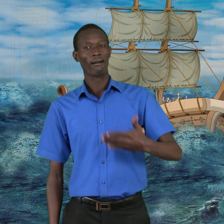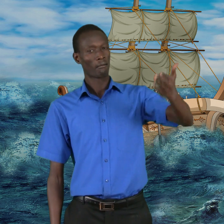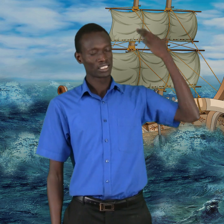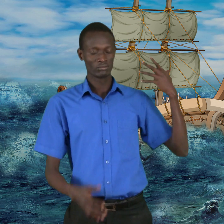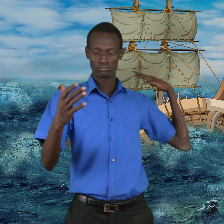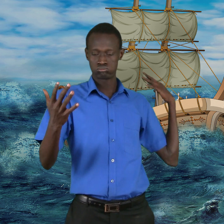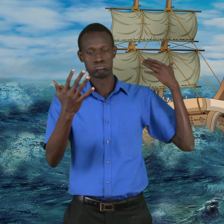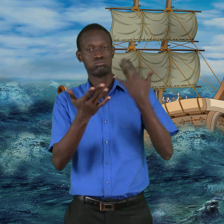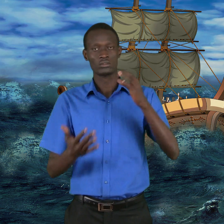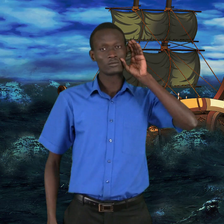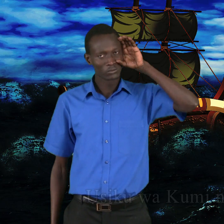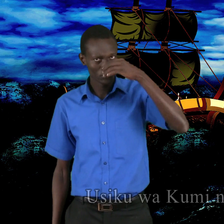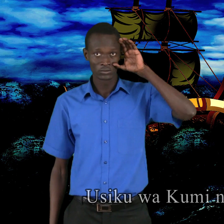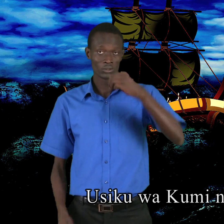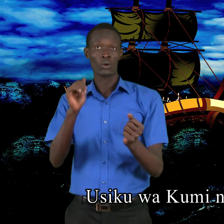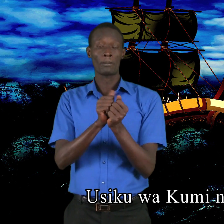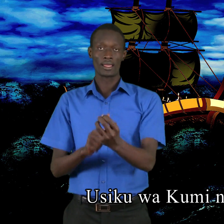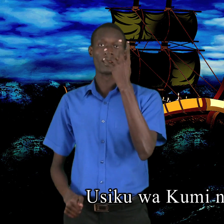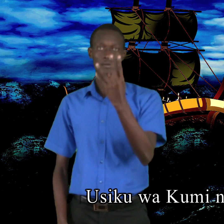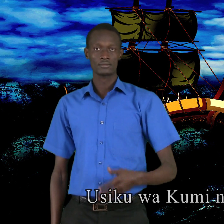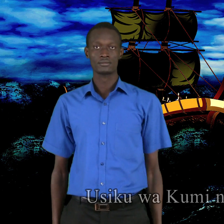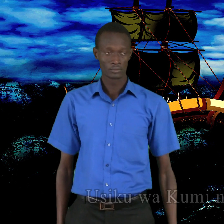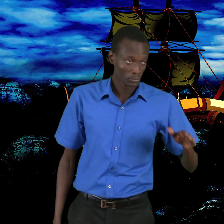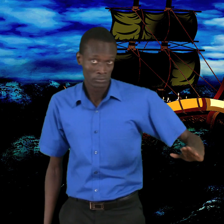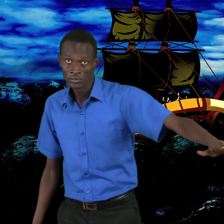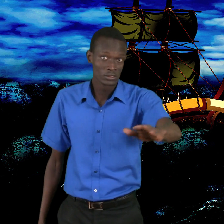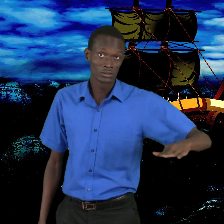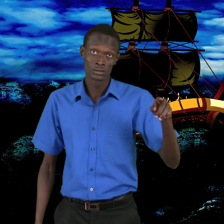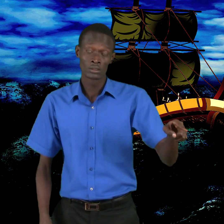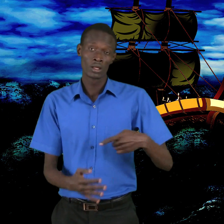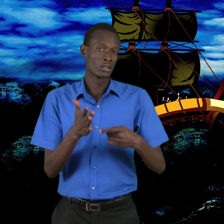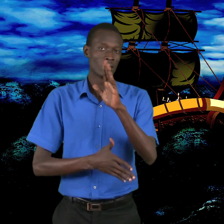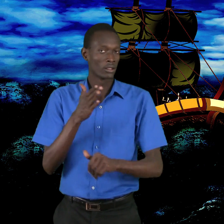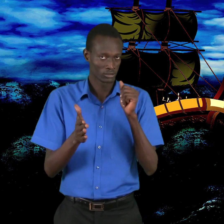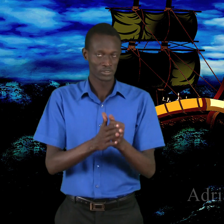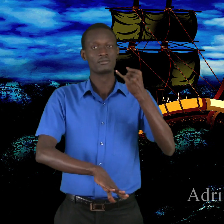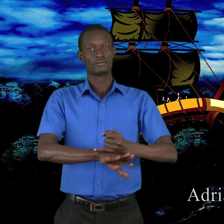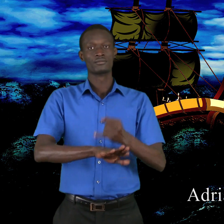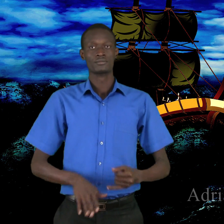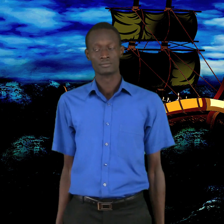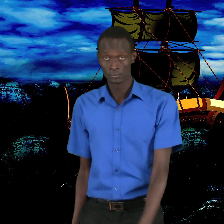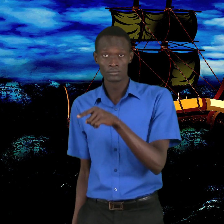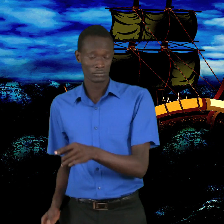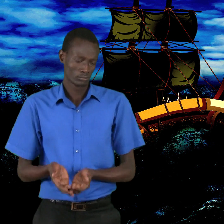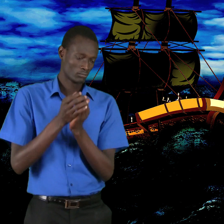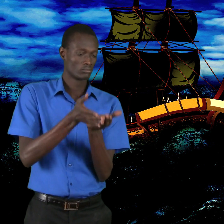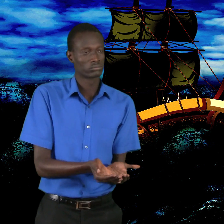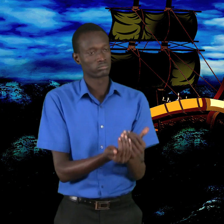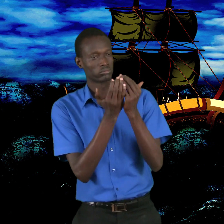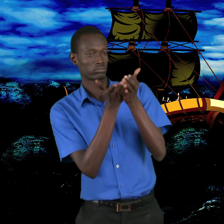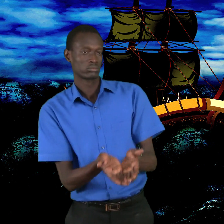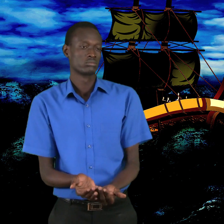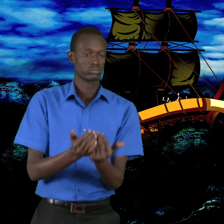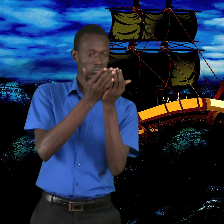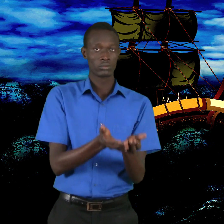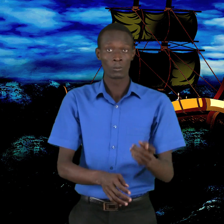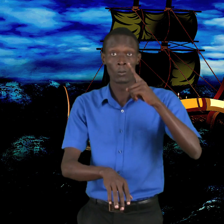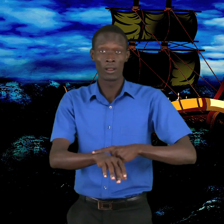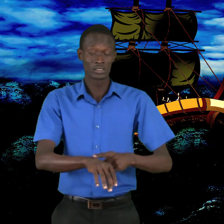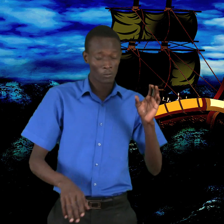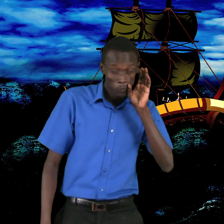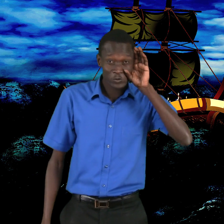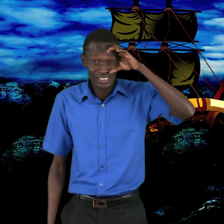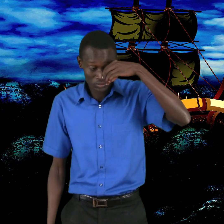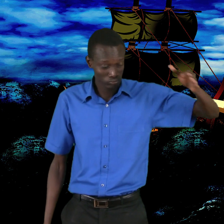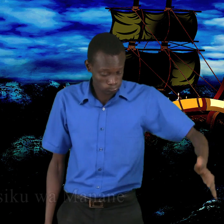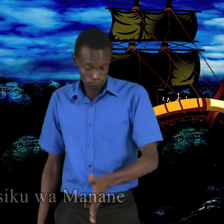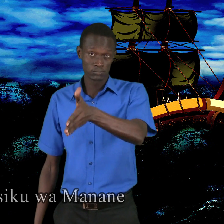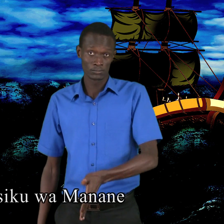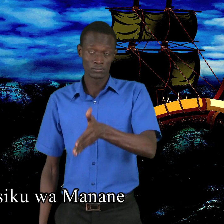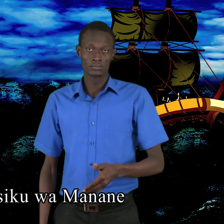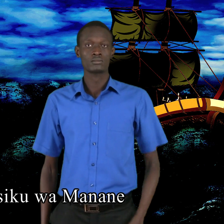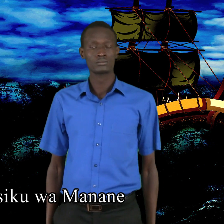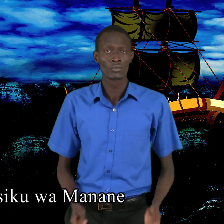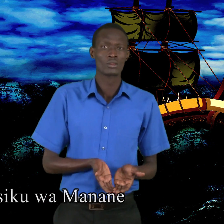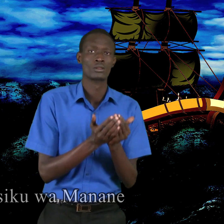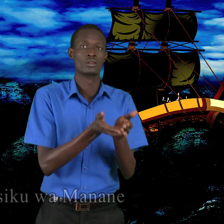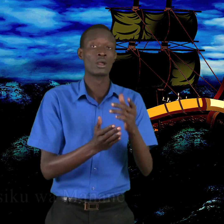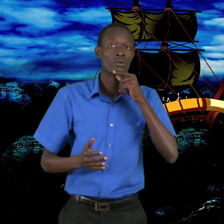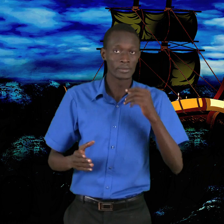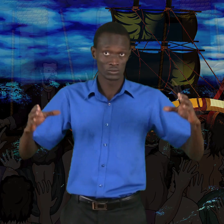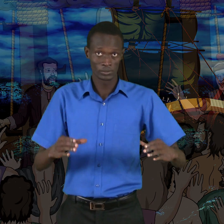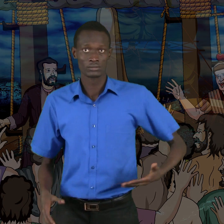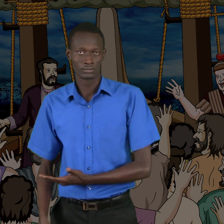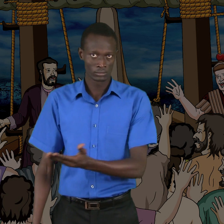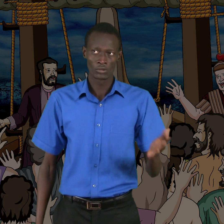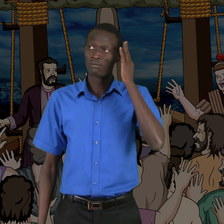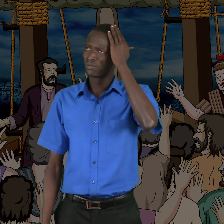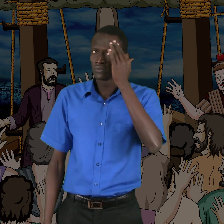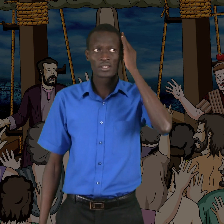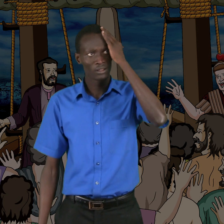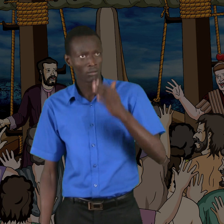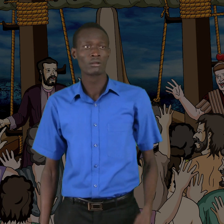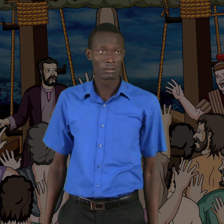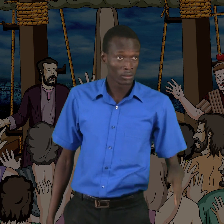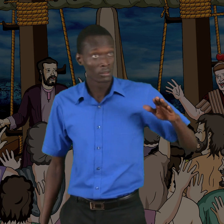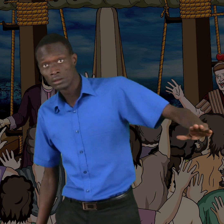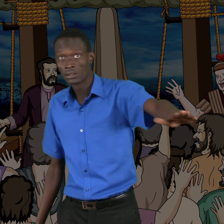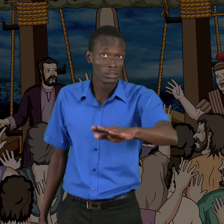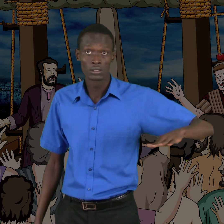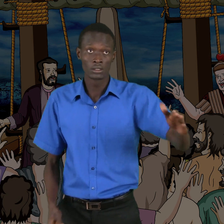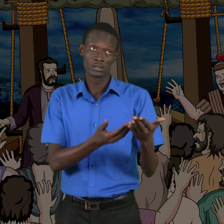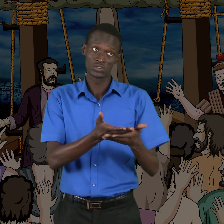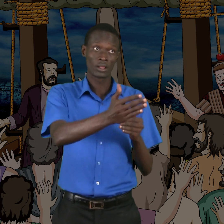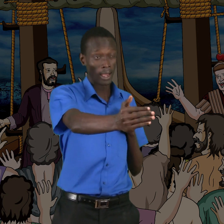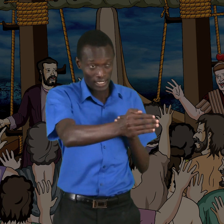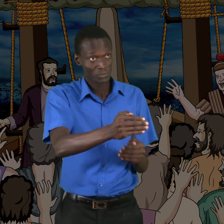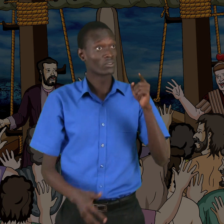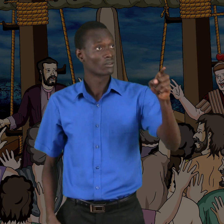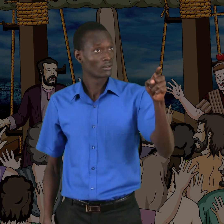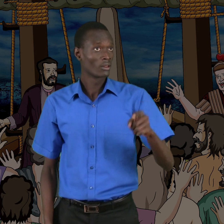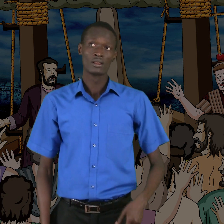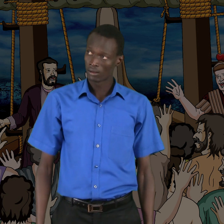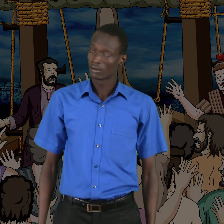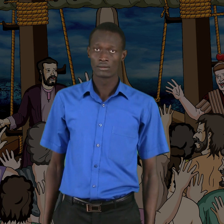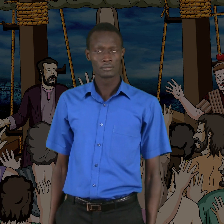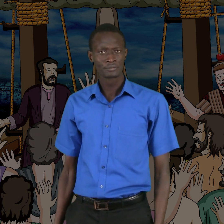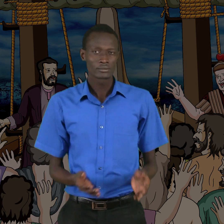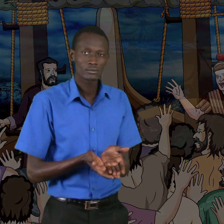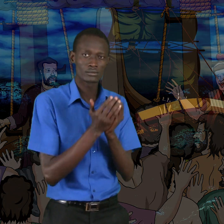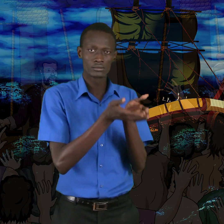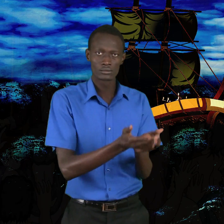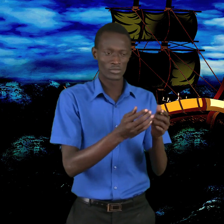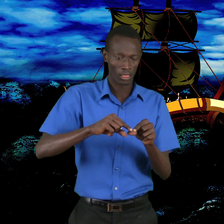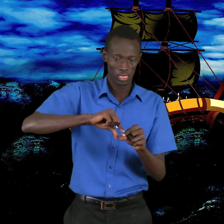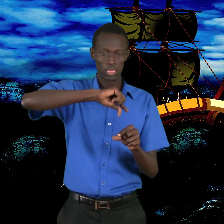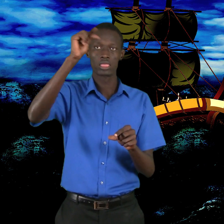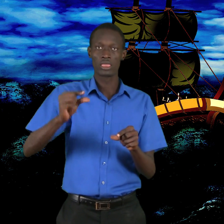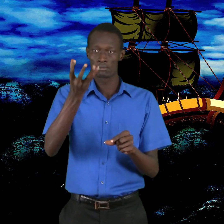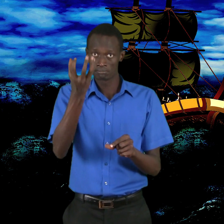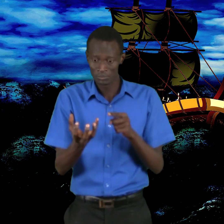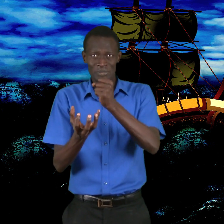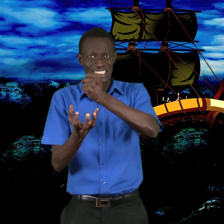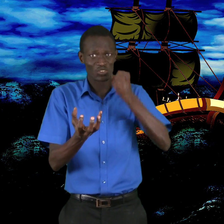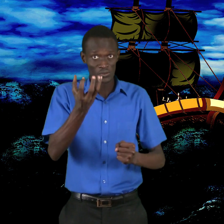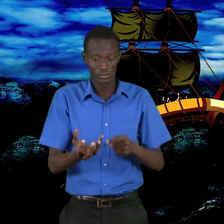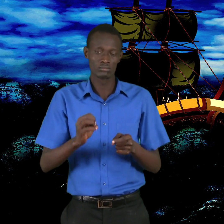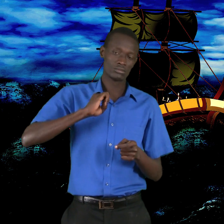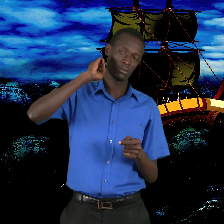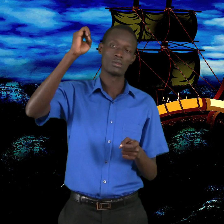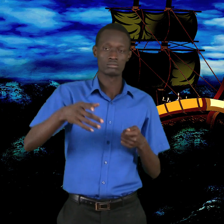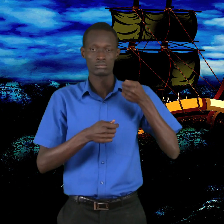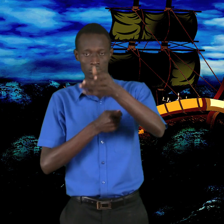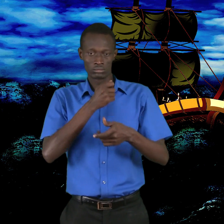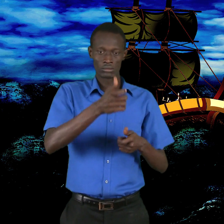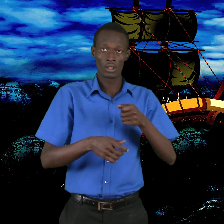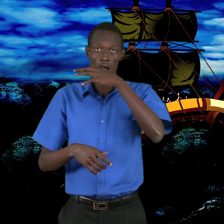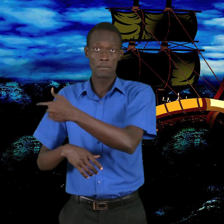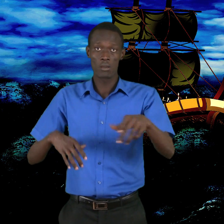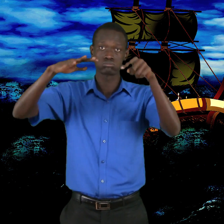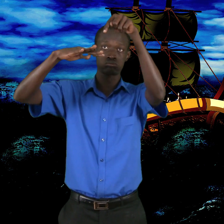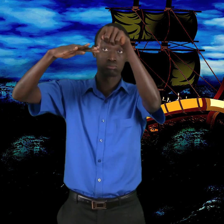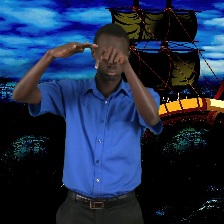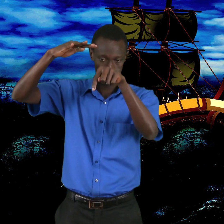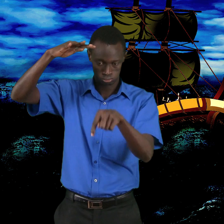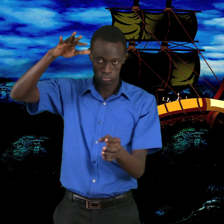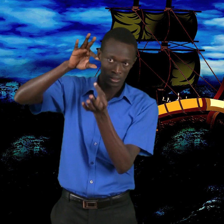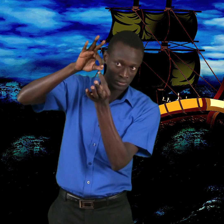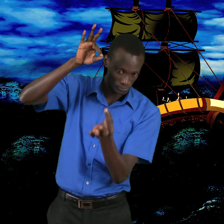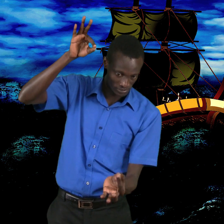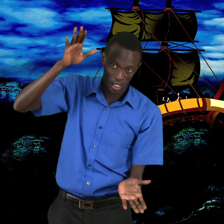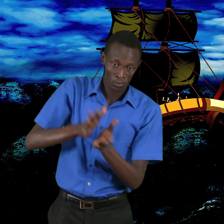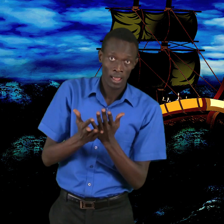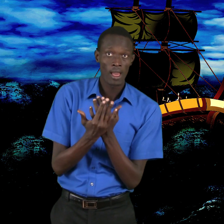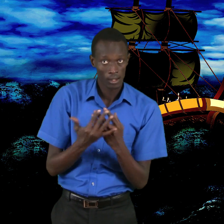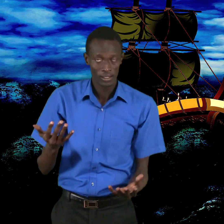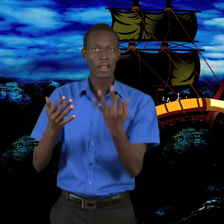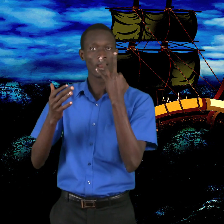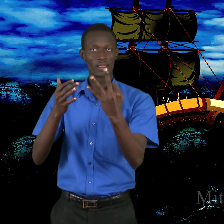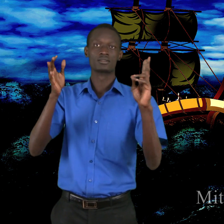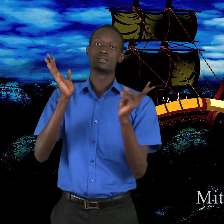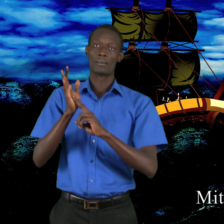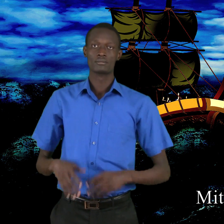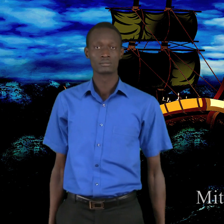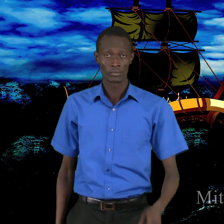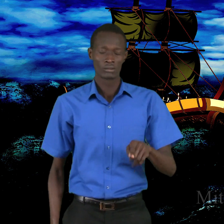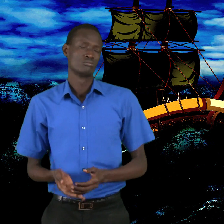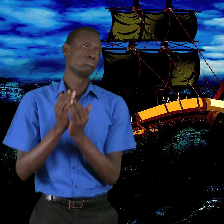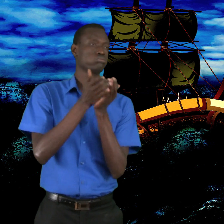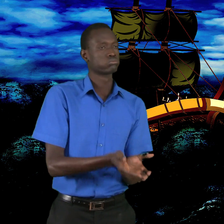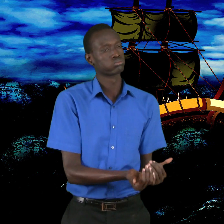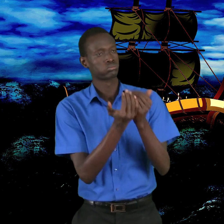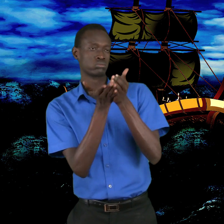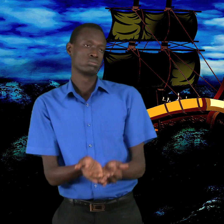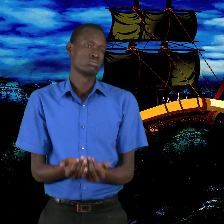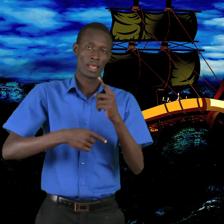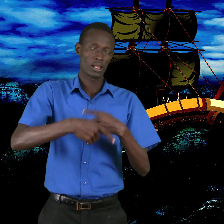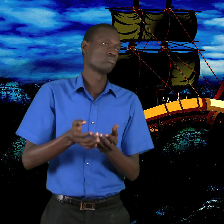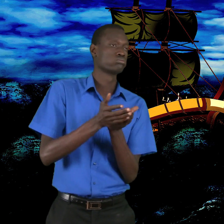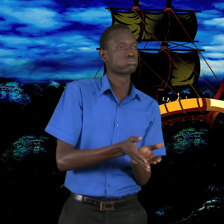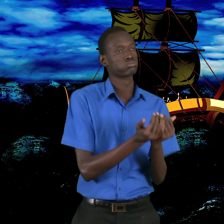On the fourteenth night we were still being driven across the Adriatic Sea. About midnight the sailors sensed they were approaching land.